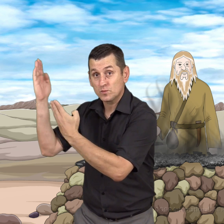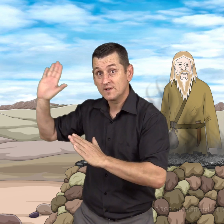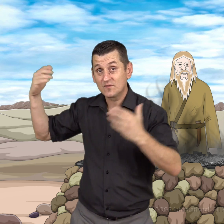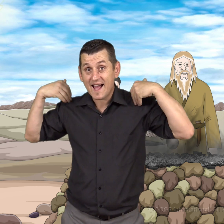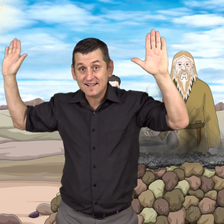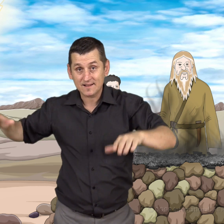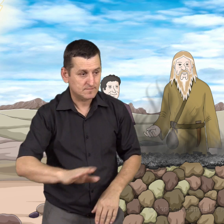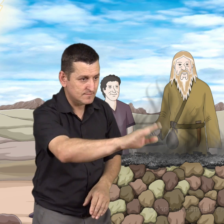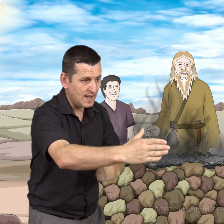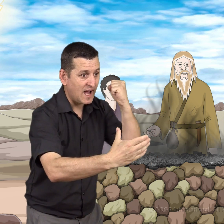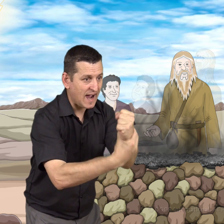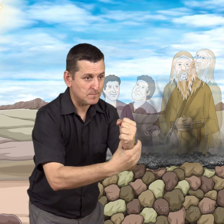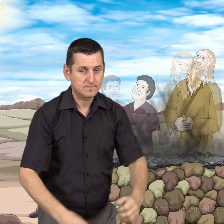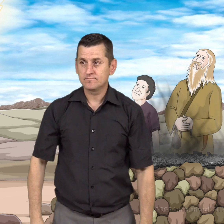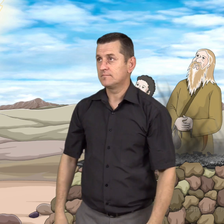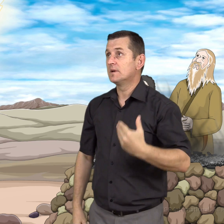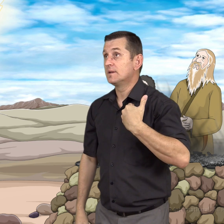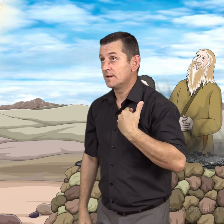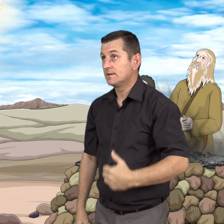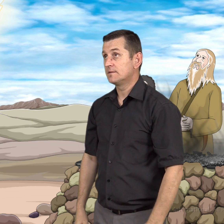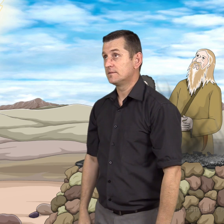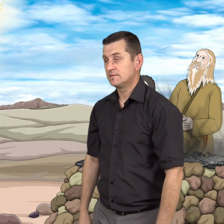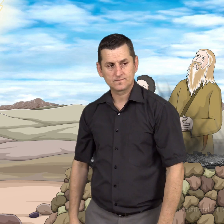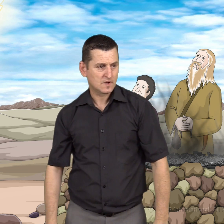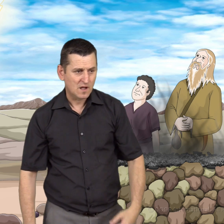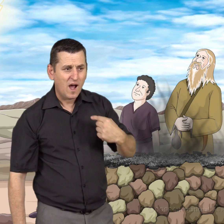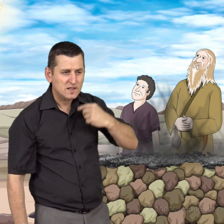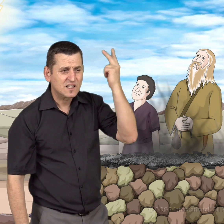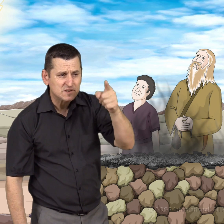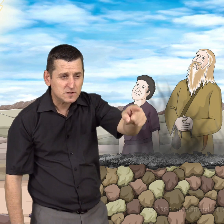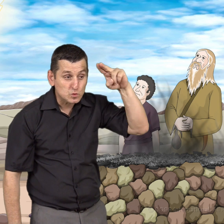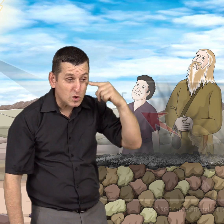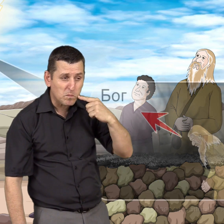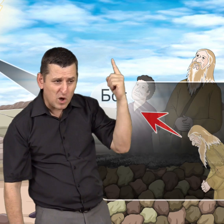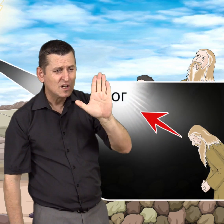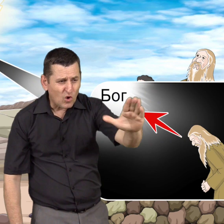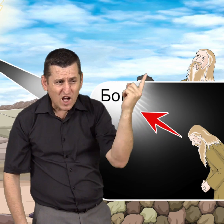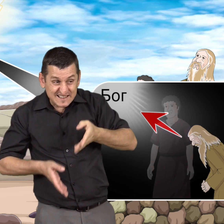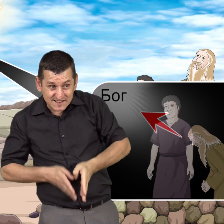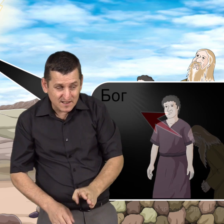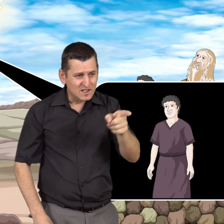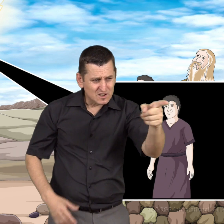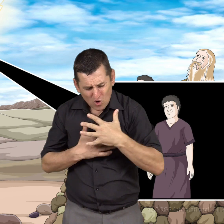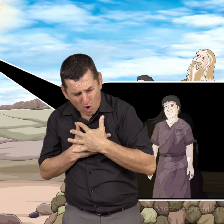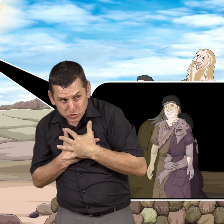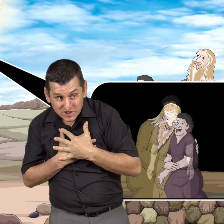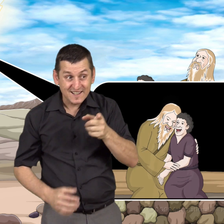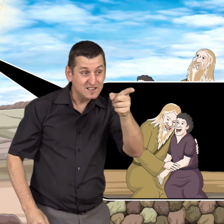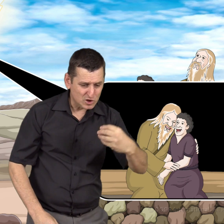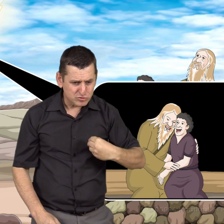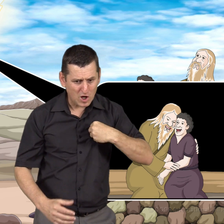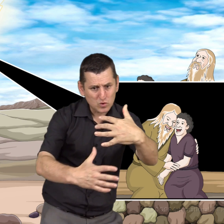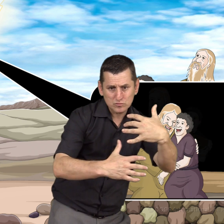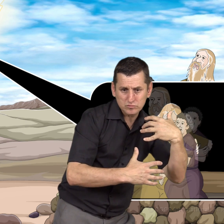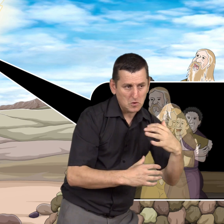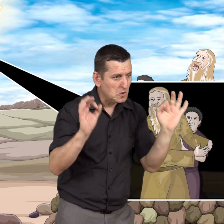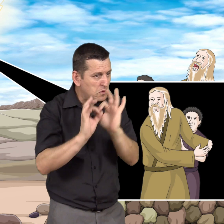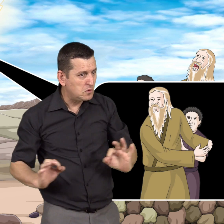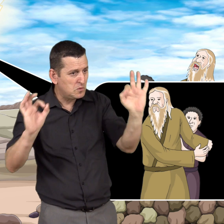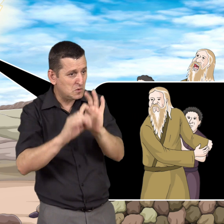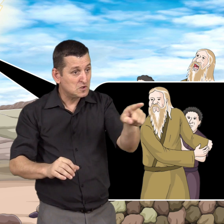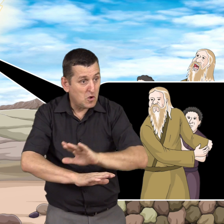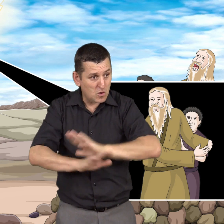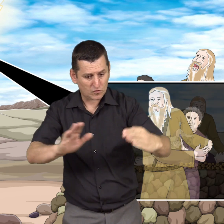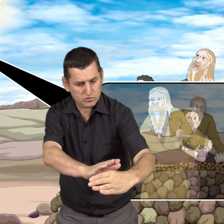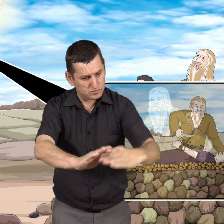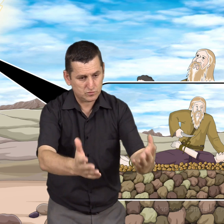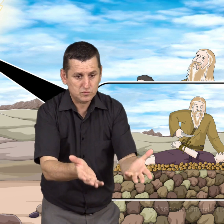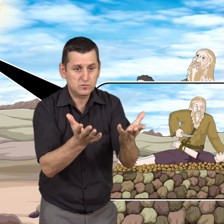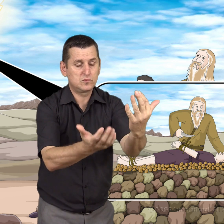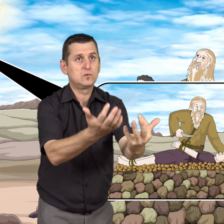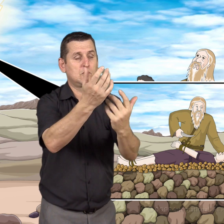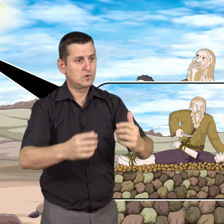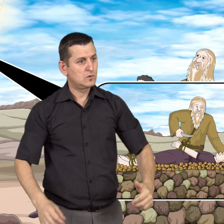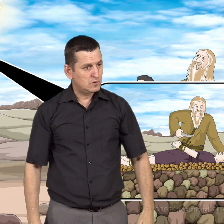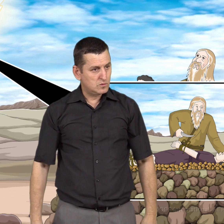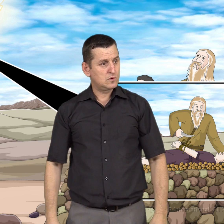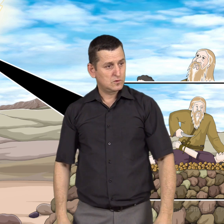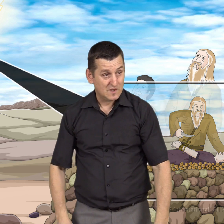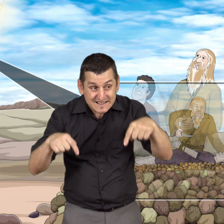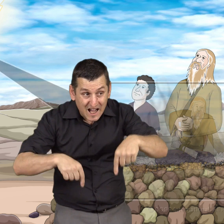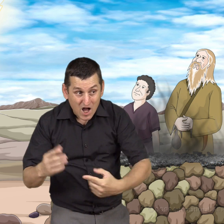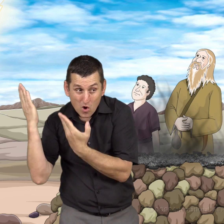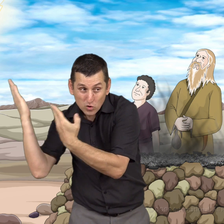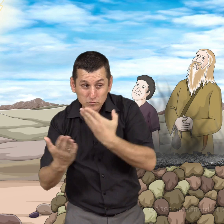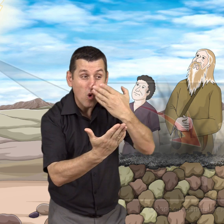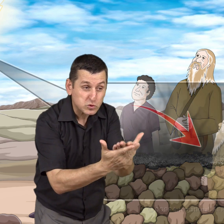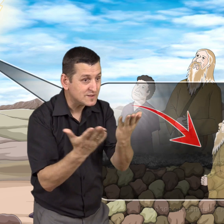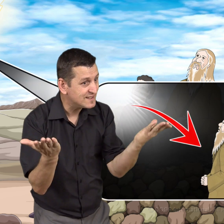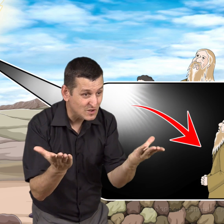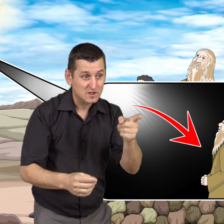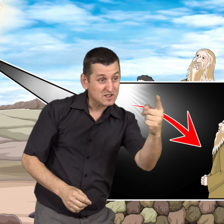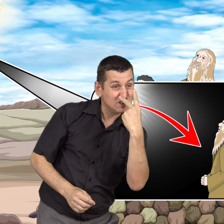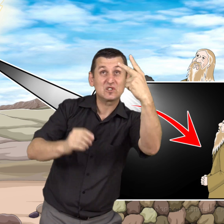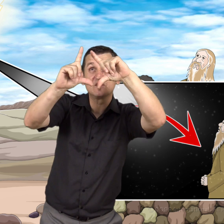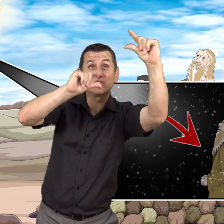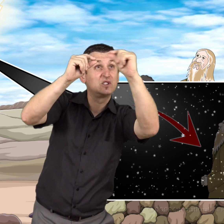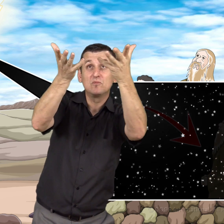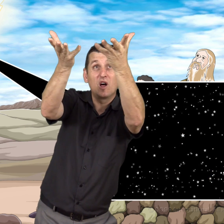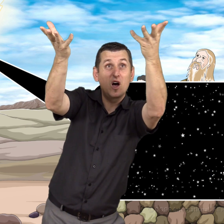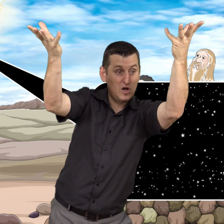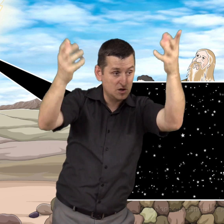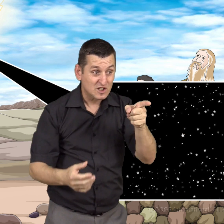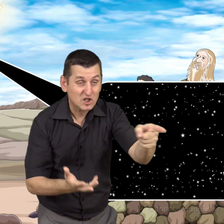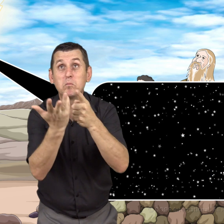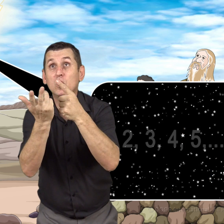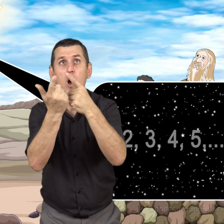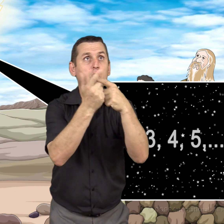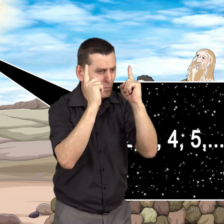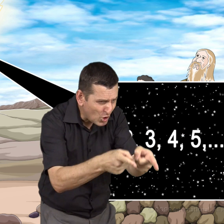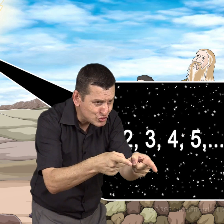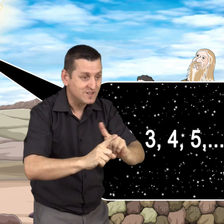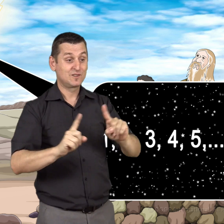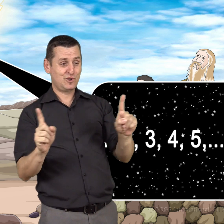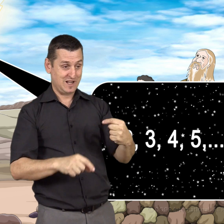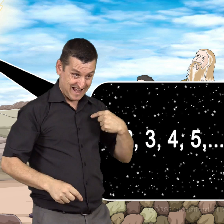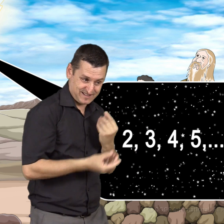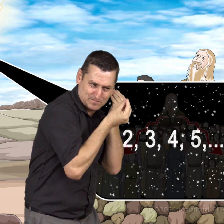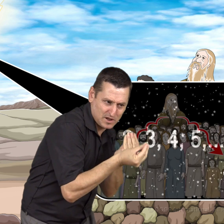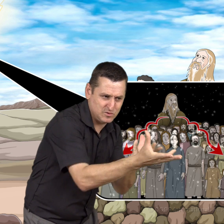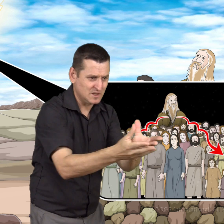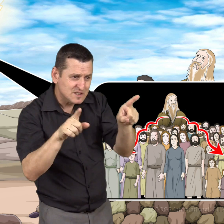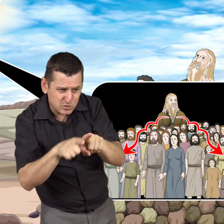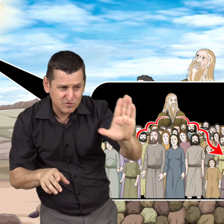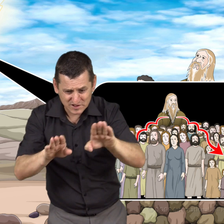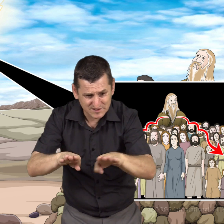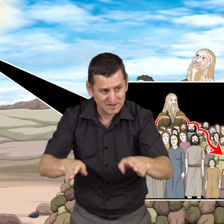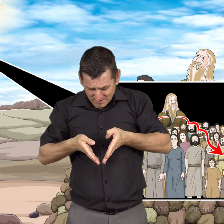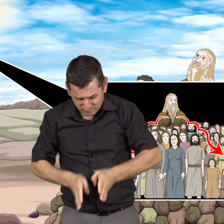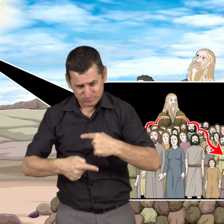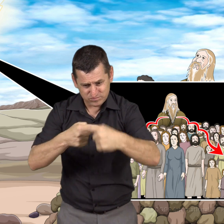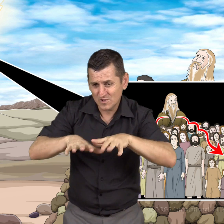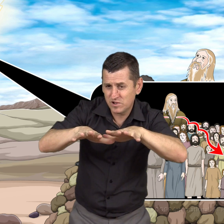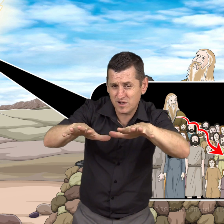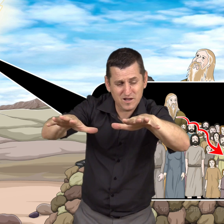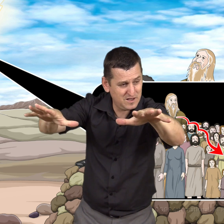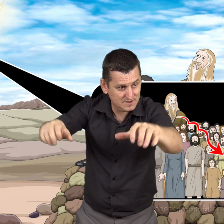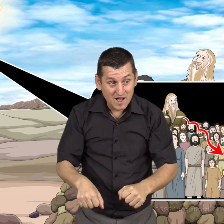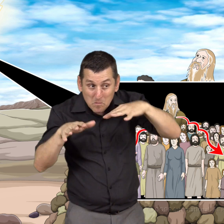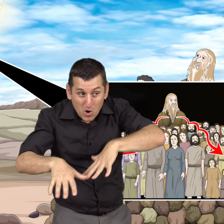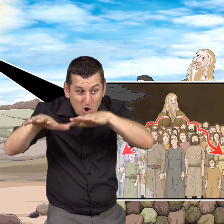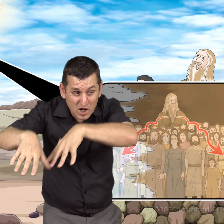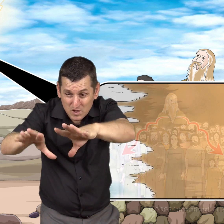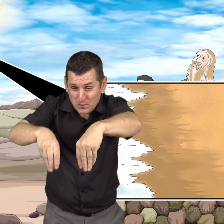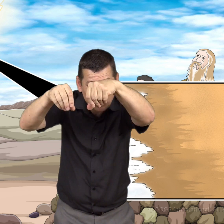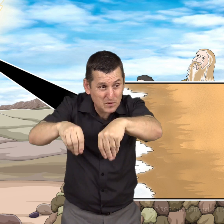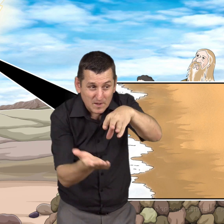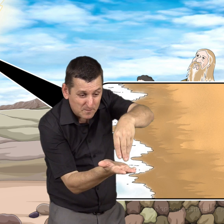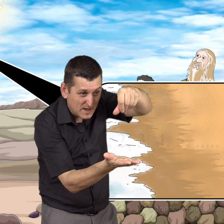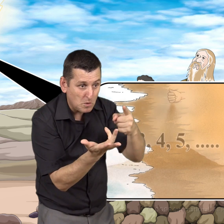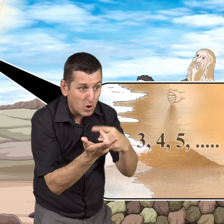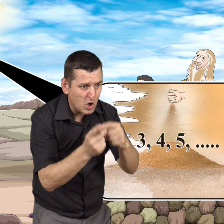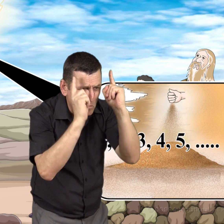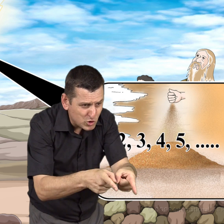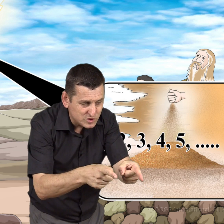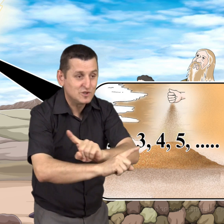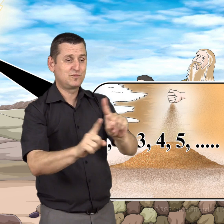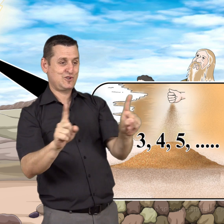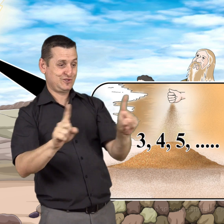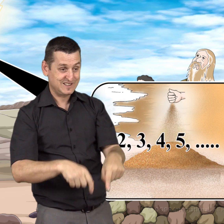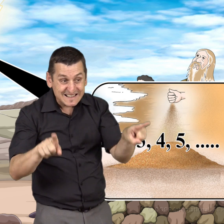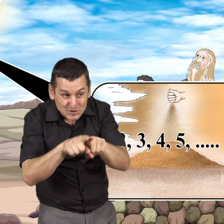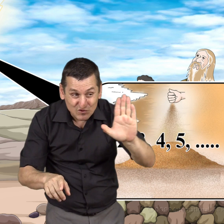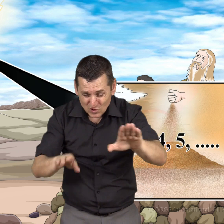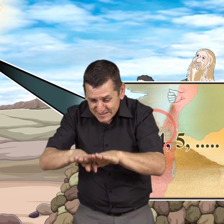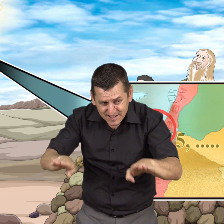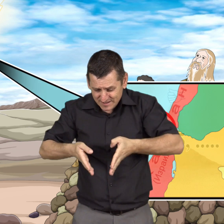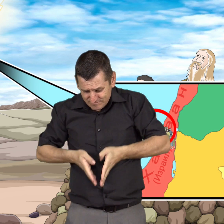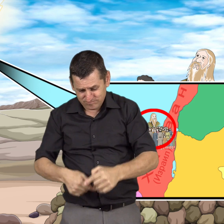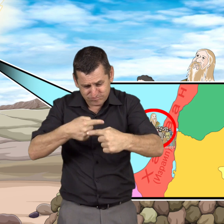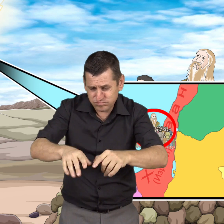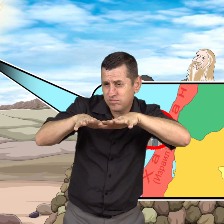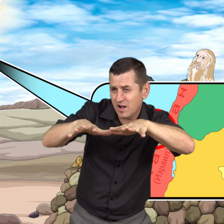And the angel of the LORD called to Abraham from heaven a second time, saying, “By Myself I have sworn, declares the LORD, that because you have done this and have not withheld your only son, I will surely bless you, and I will multiply your descendants like the stars in the sky and the sand on the seashore.